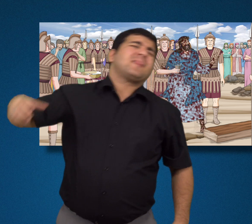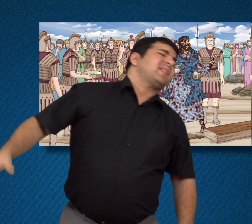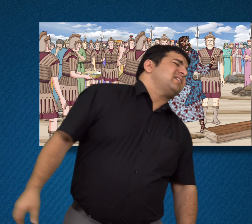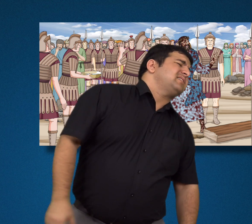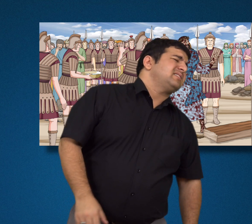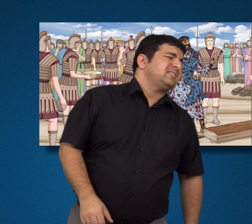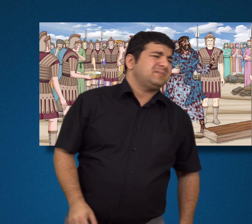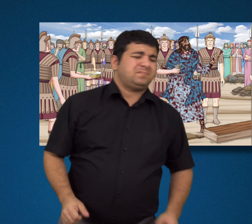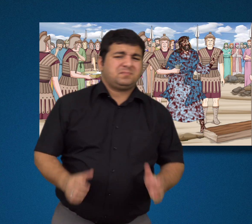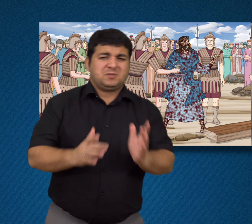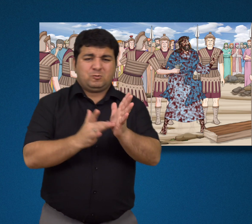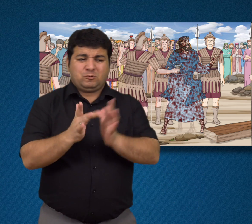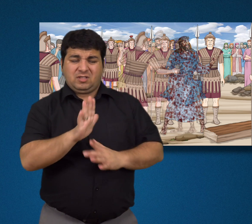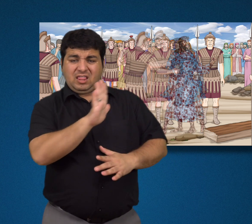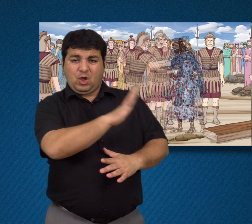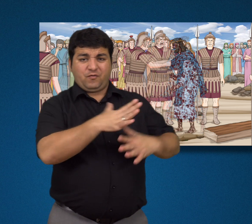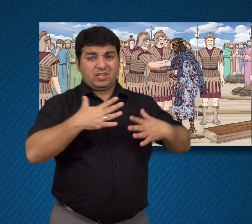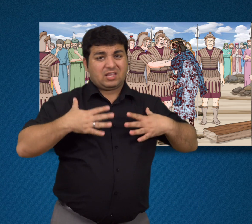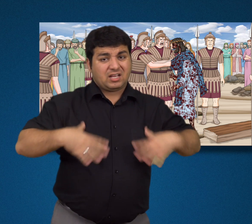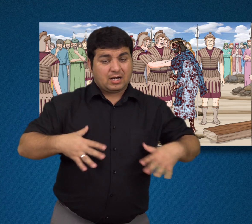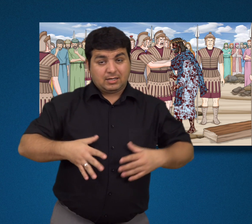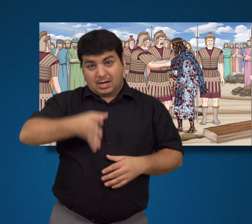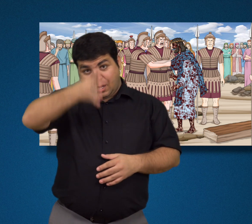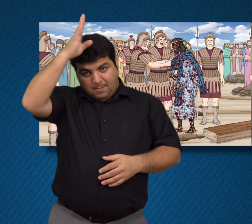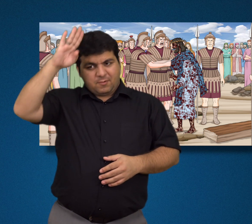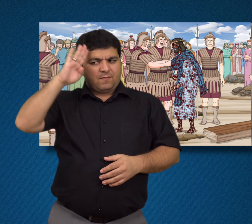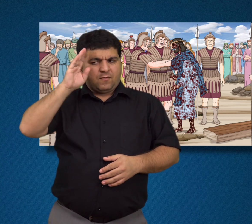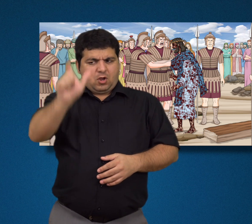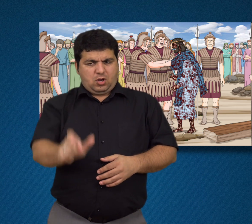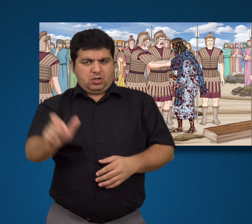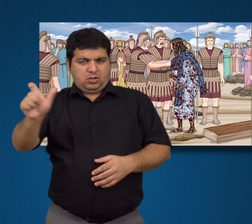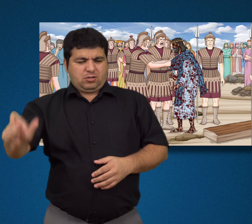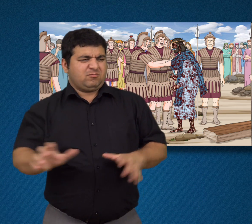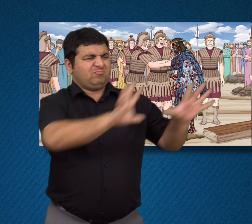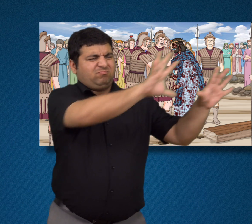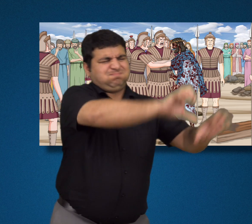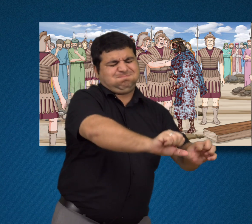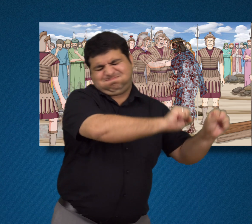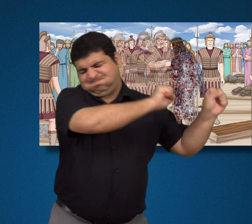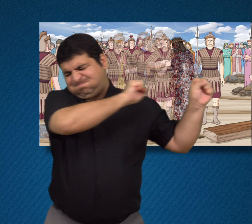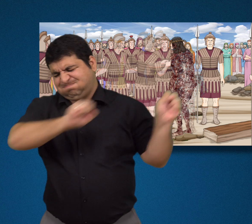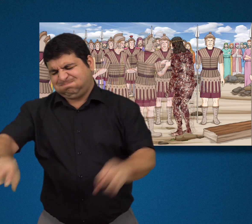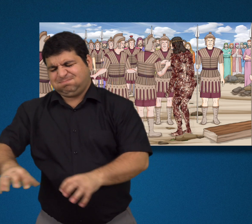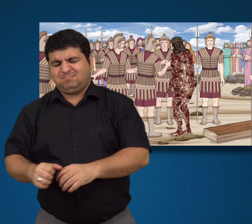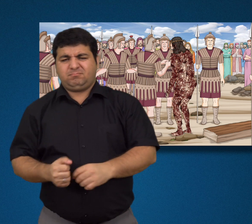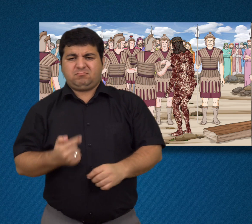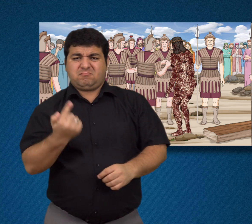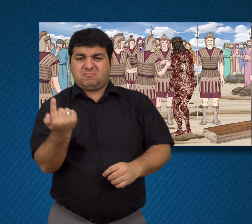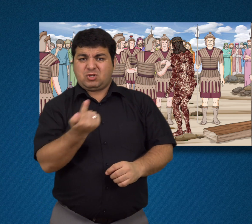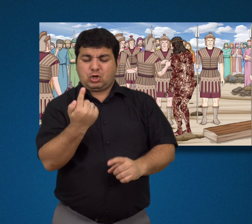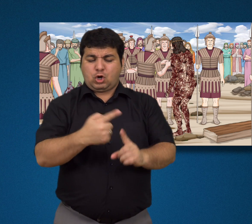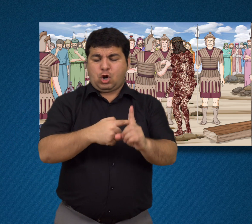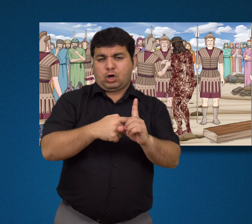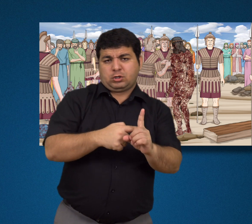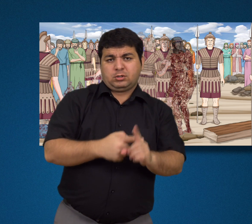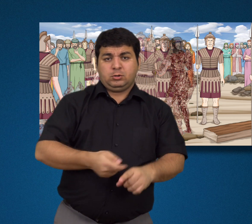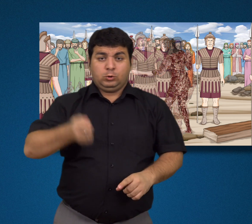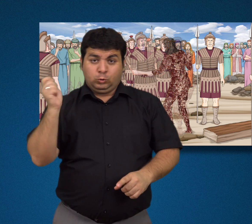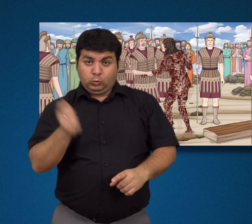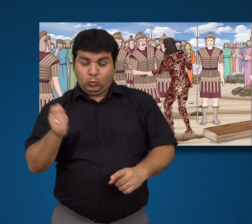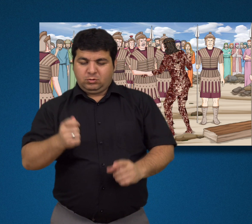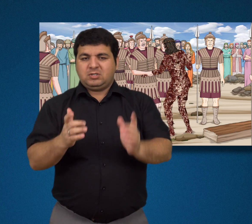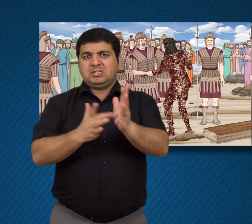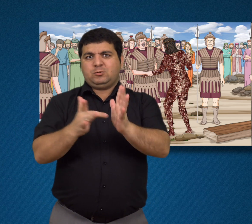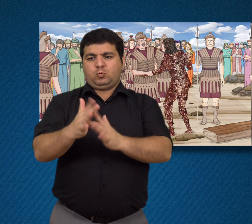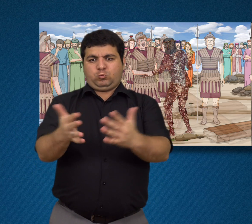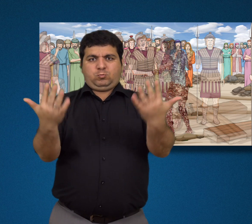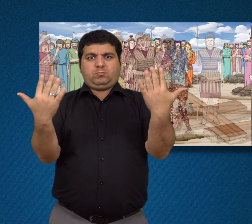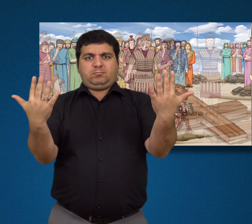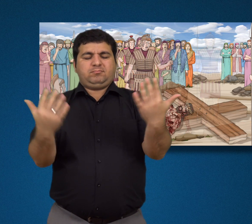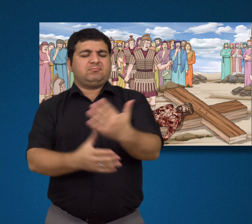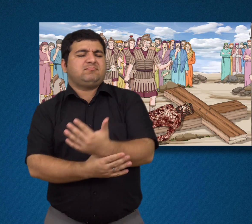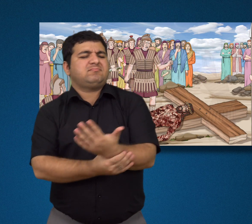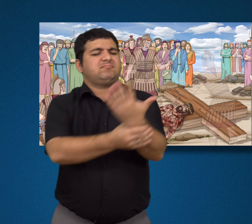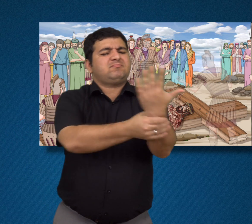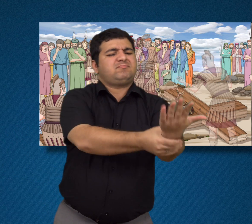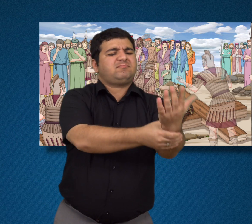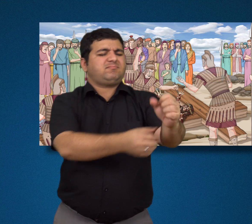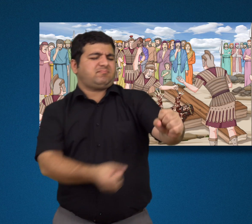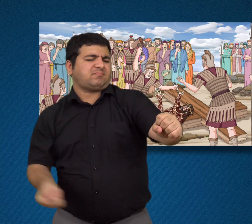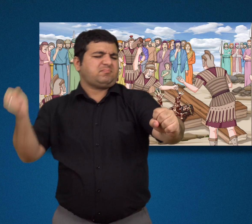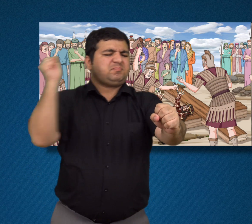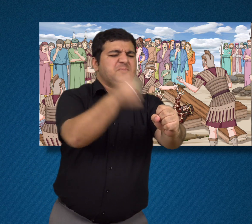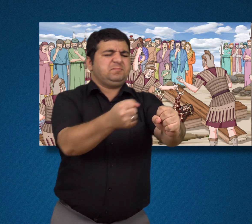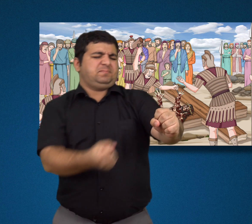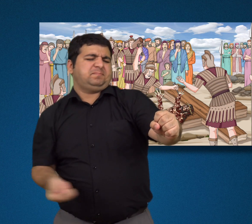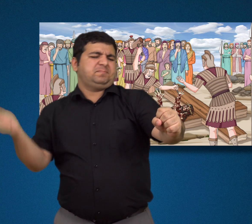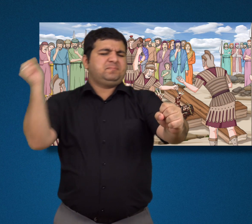but after tasting it, He refused to drink it.